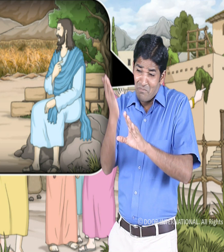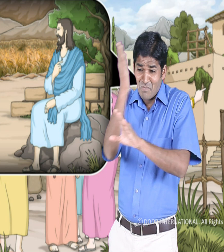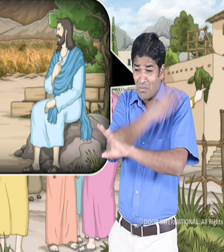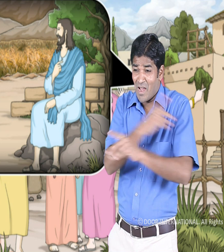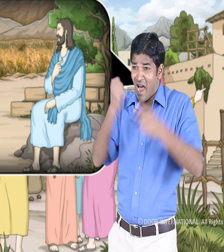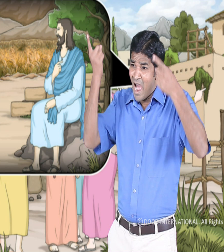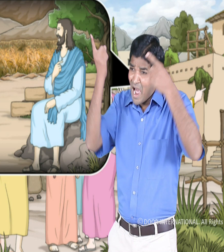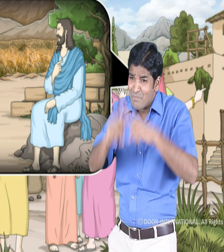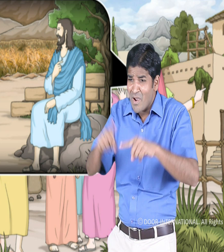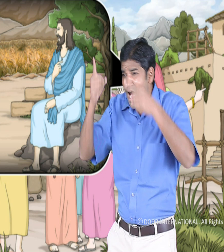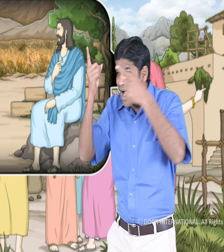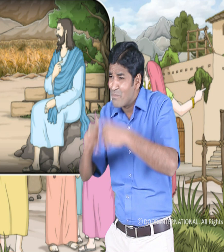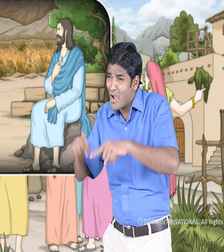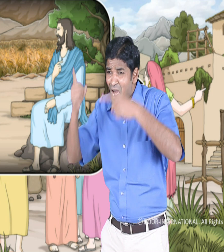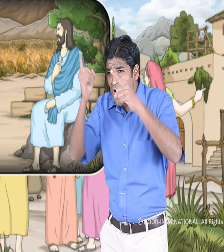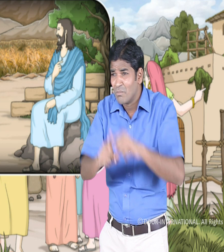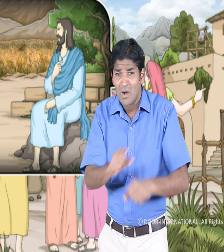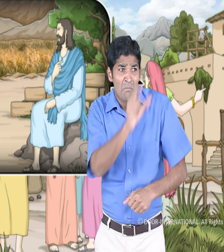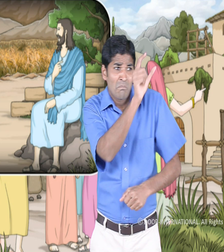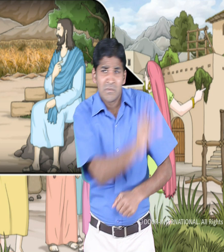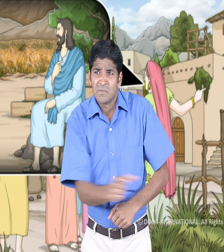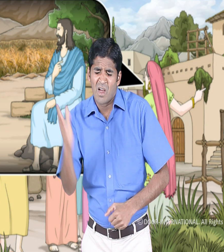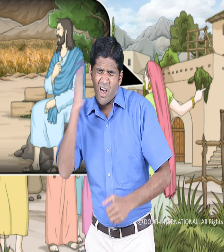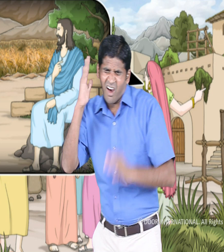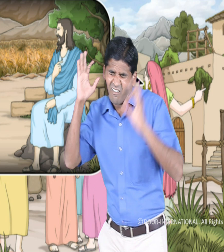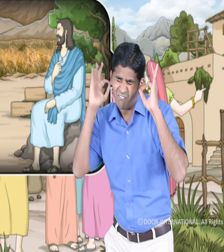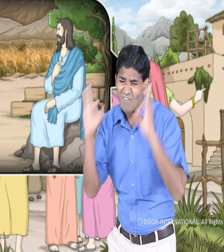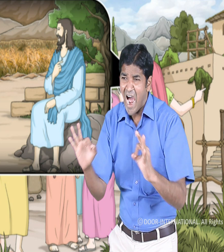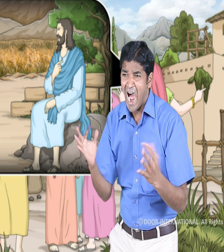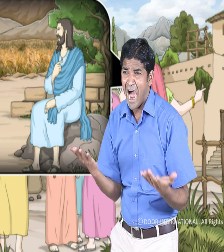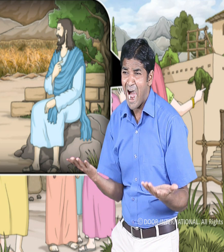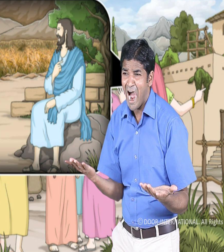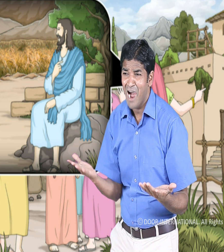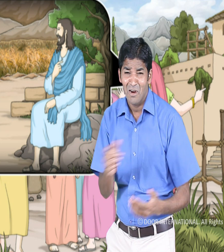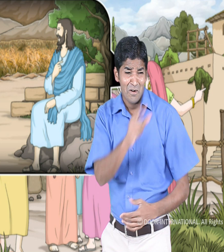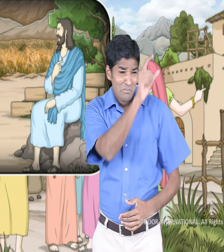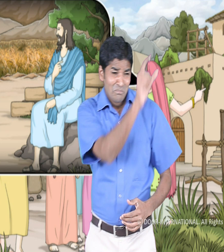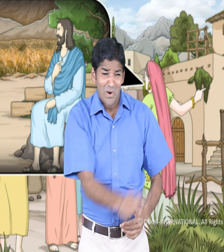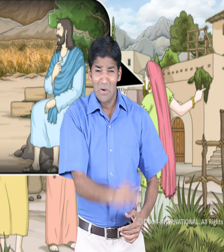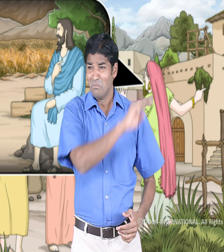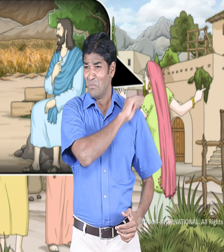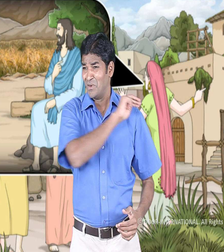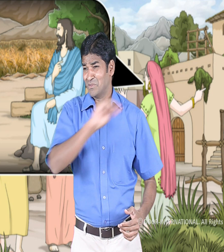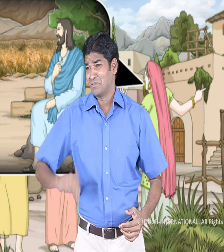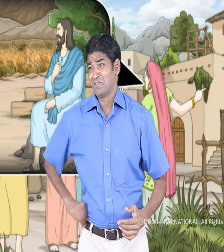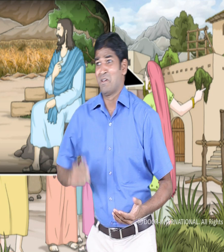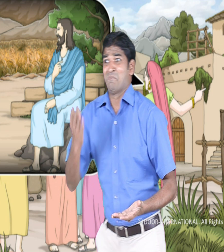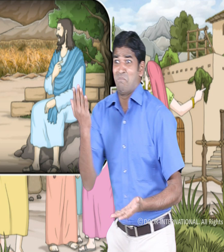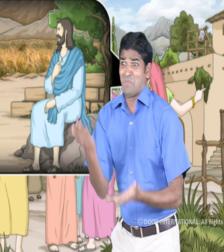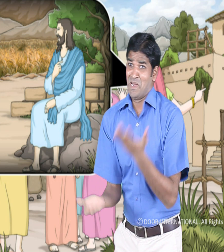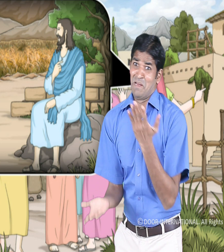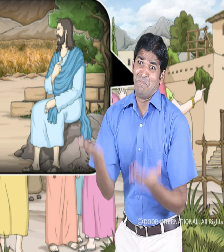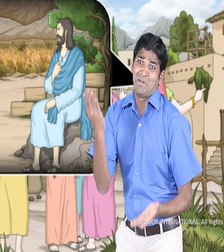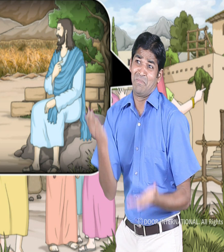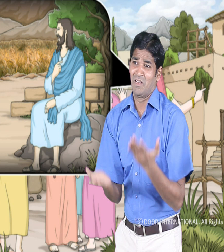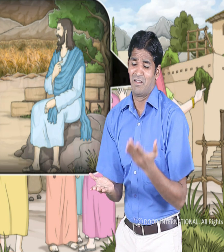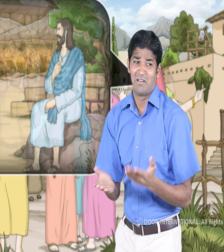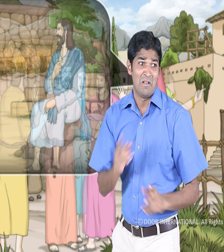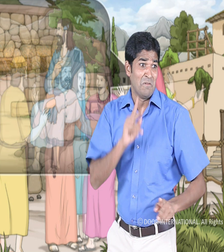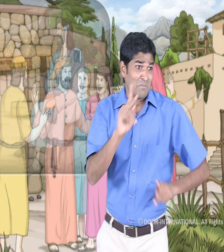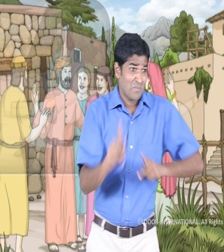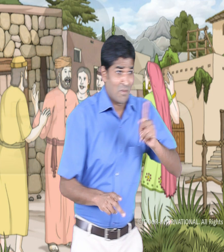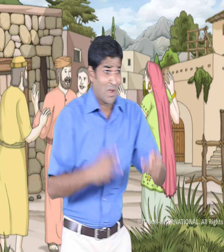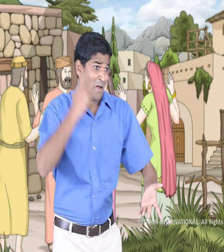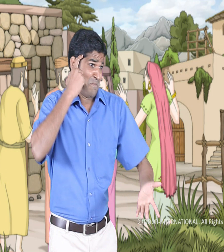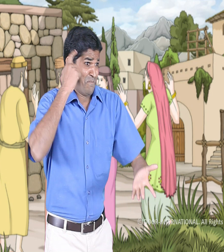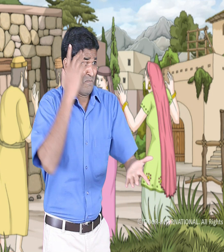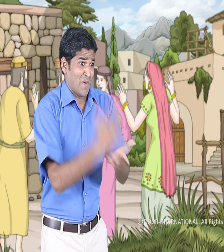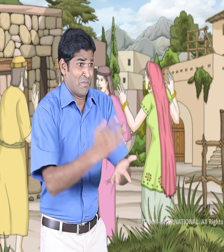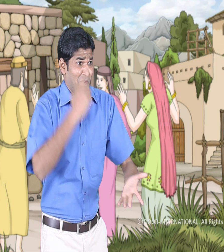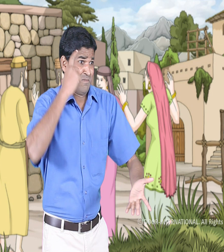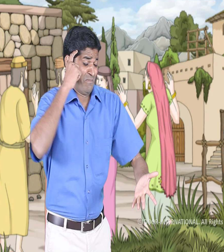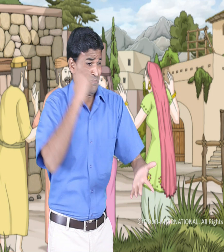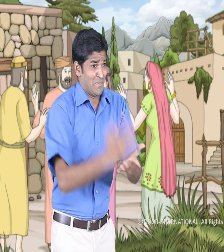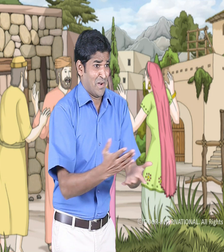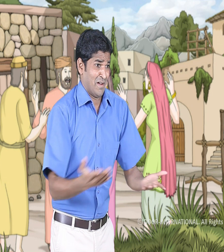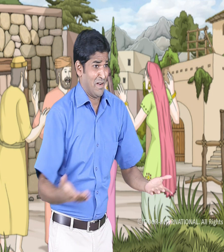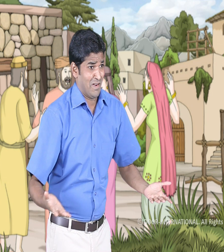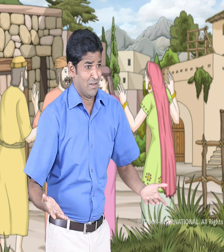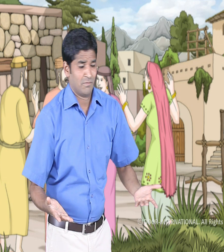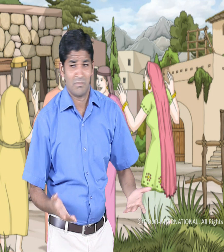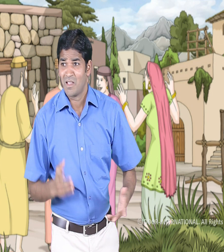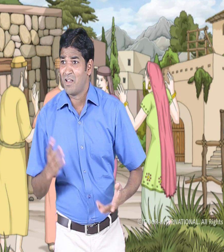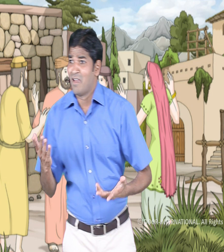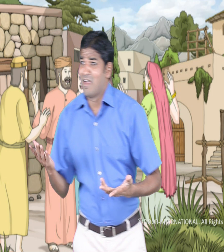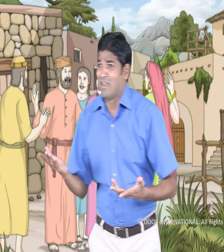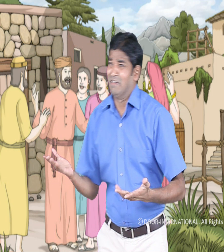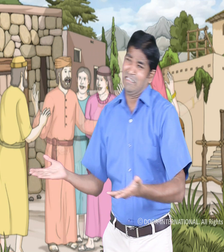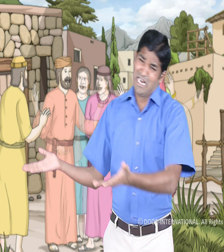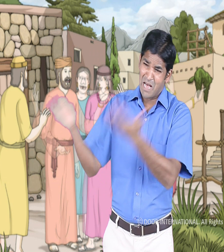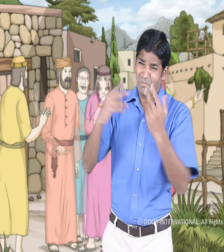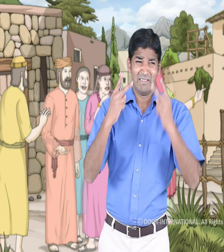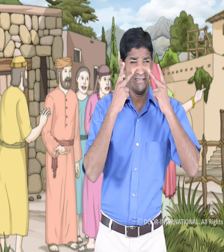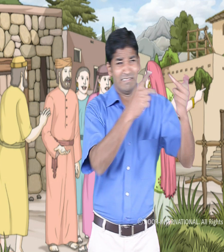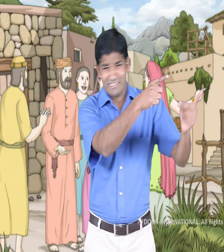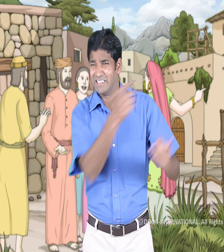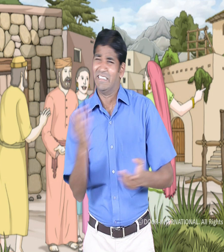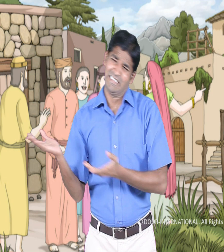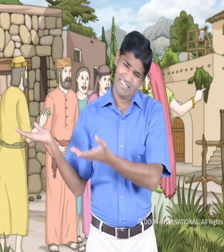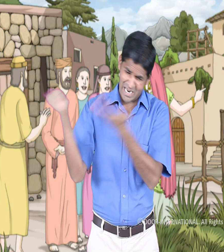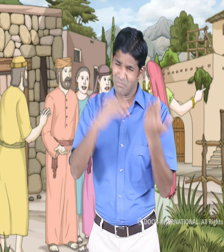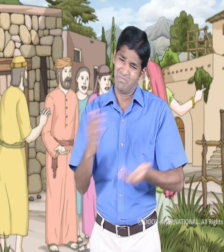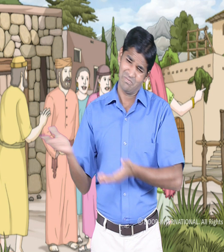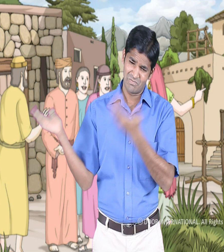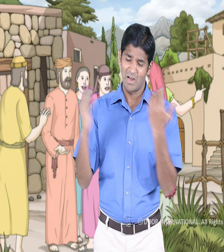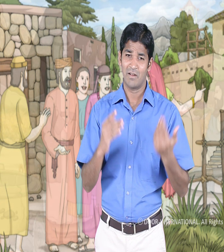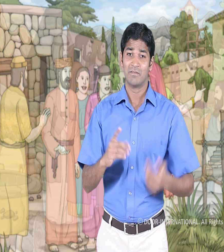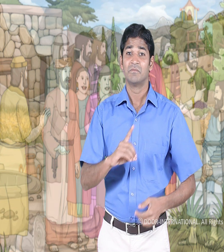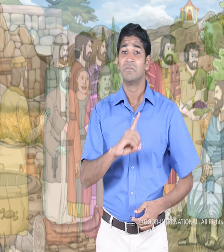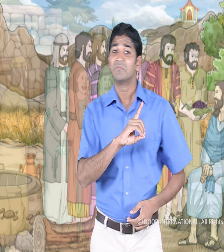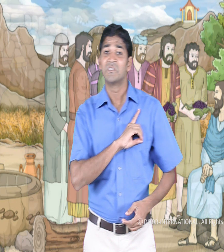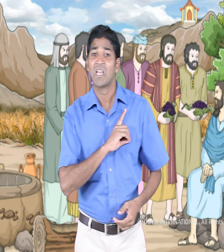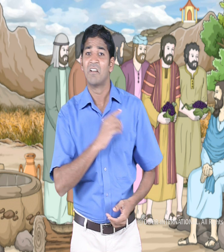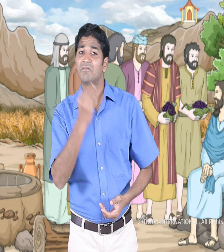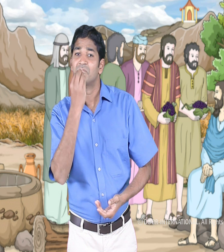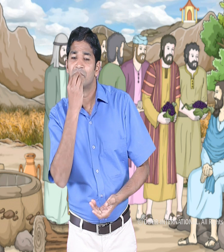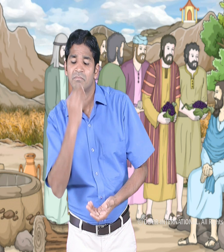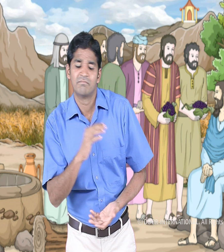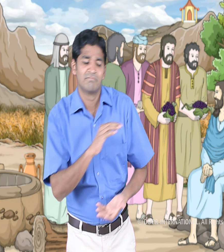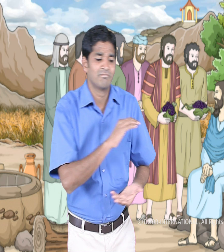Could this be the Christ?” So they left the town and made their way toward Jesus.